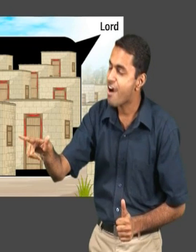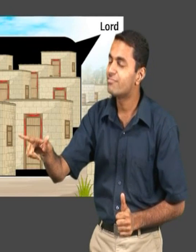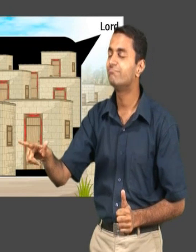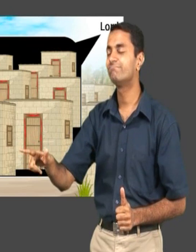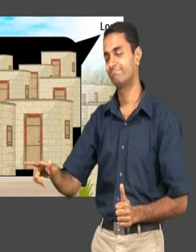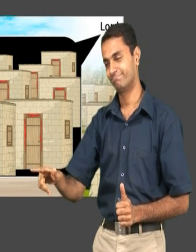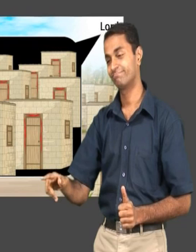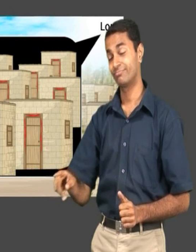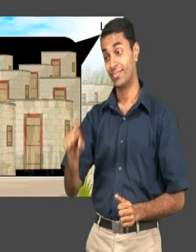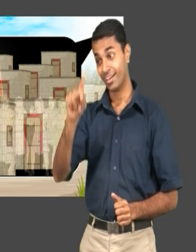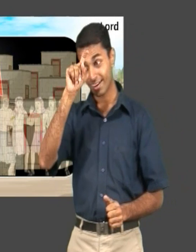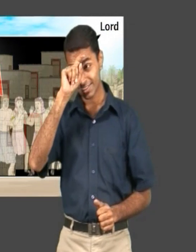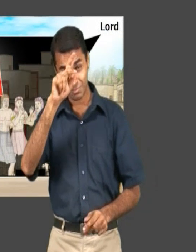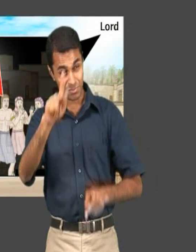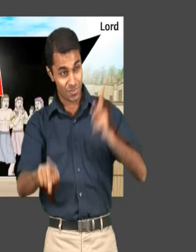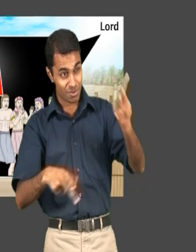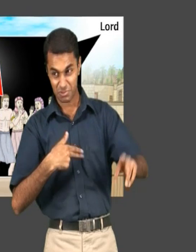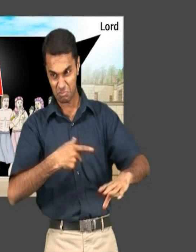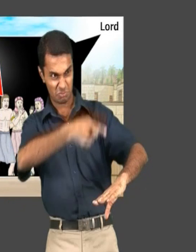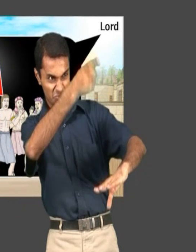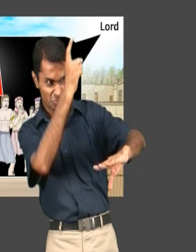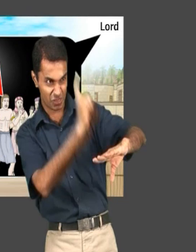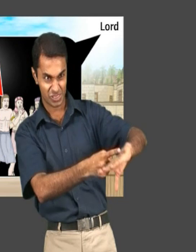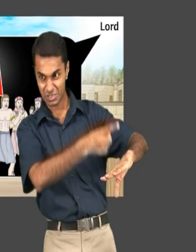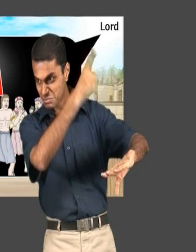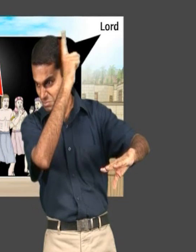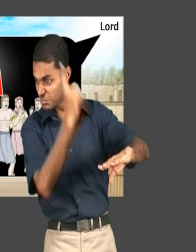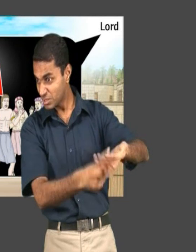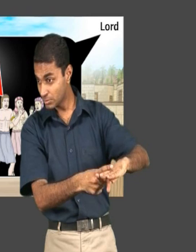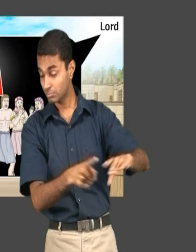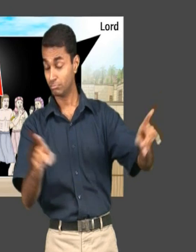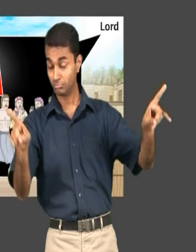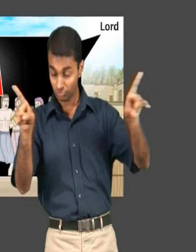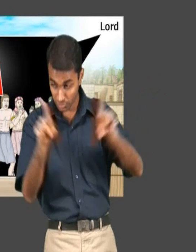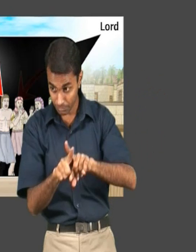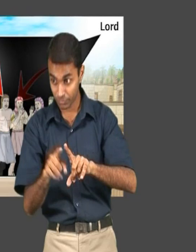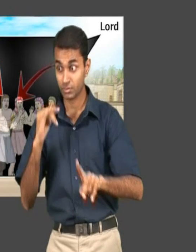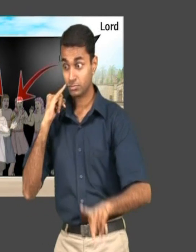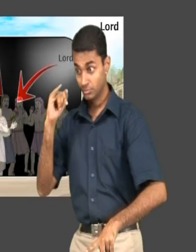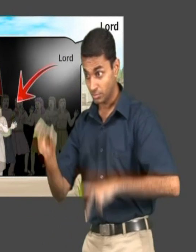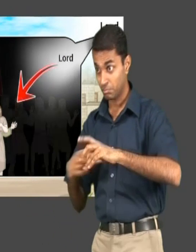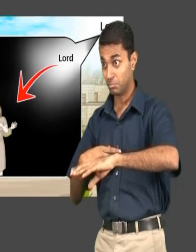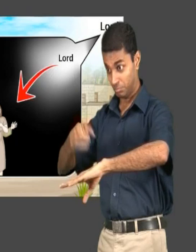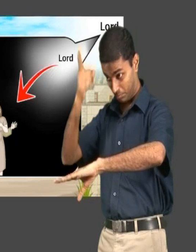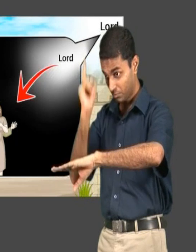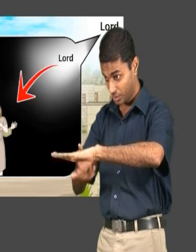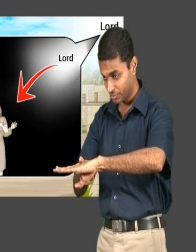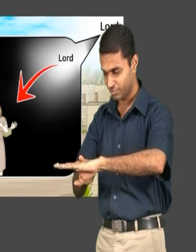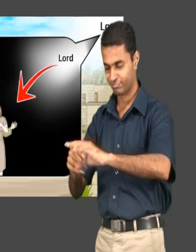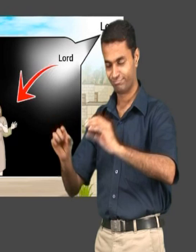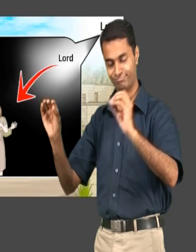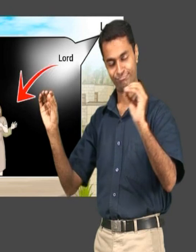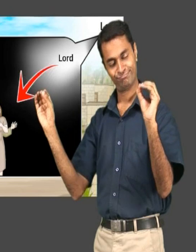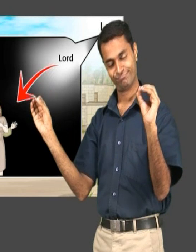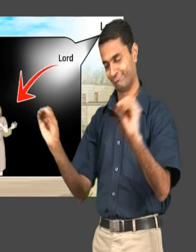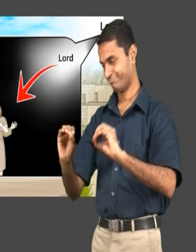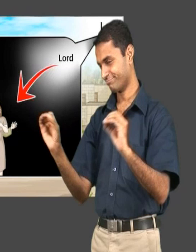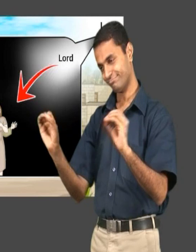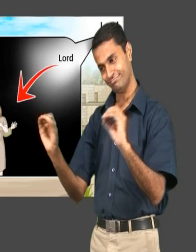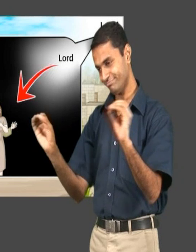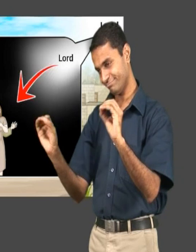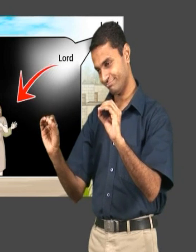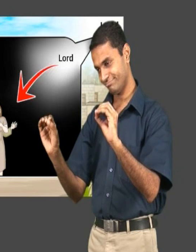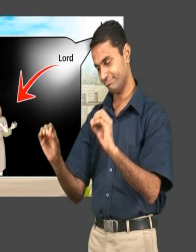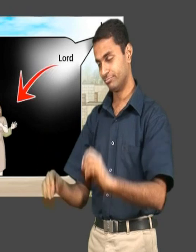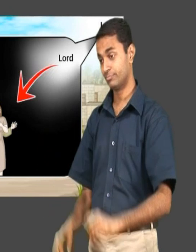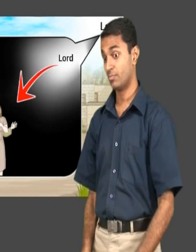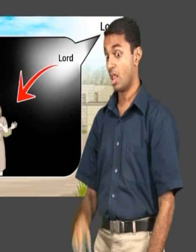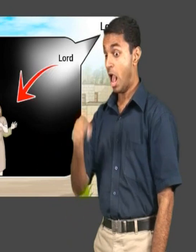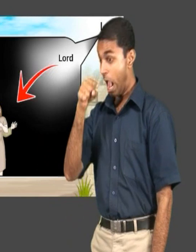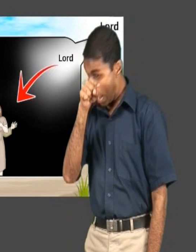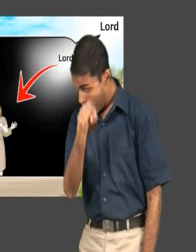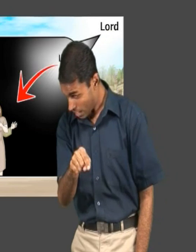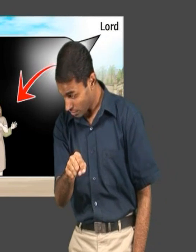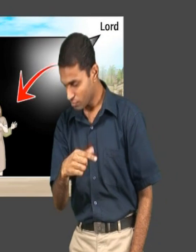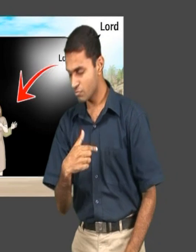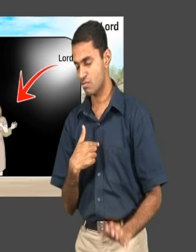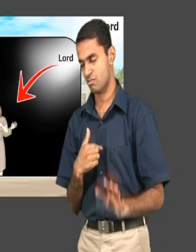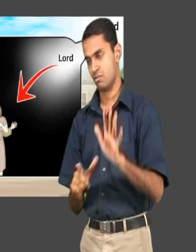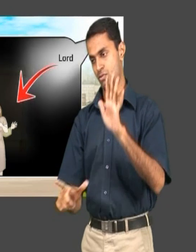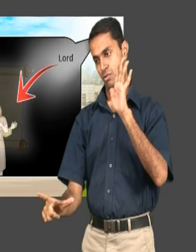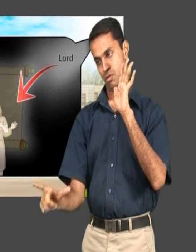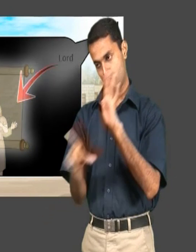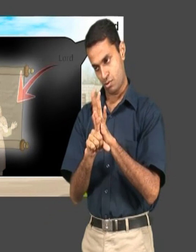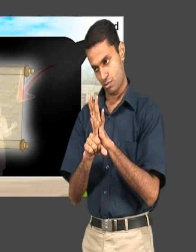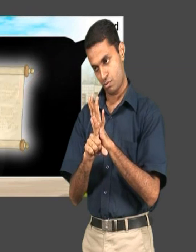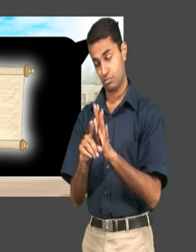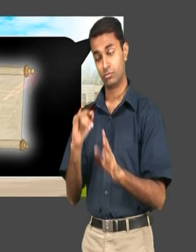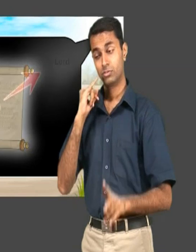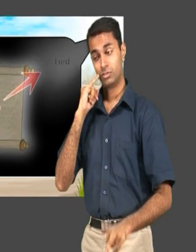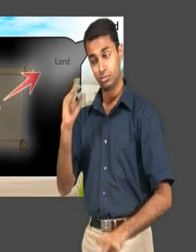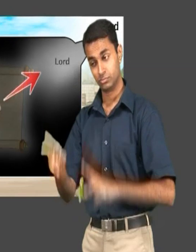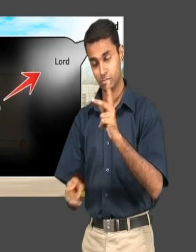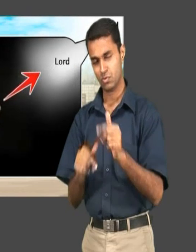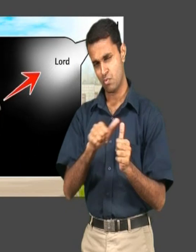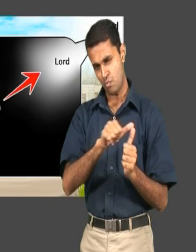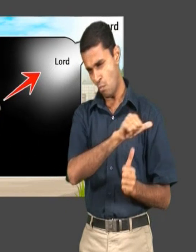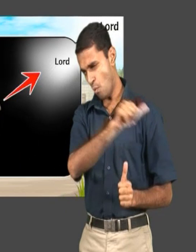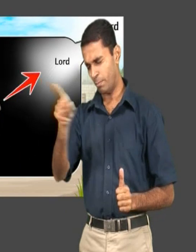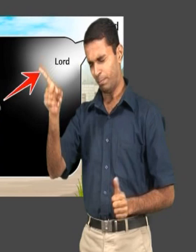No plague will fall on you to destroy you when I strike the land of Egypt.